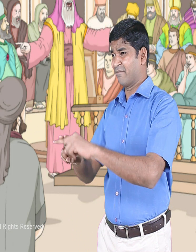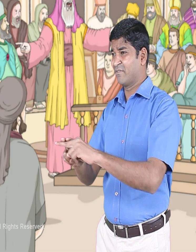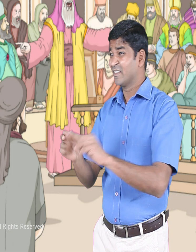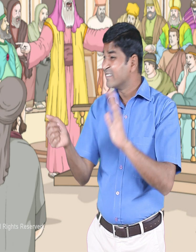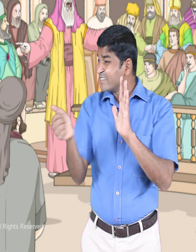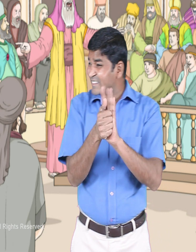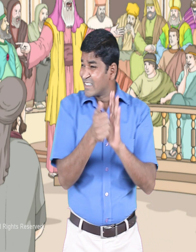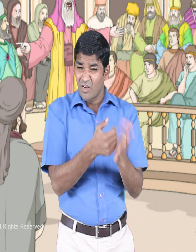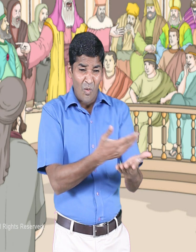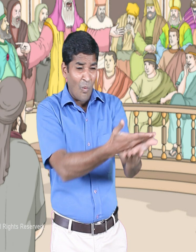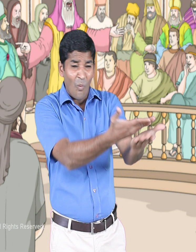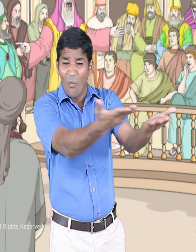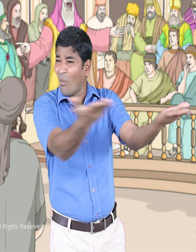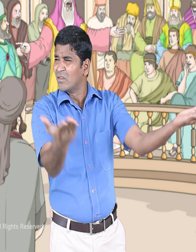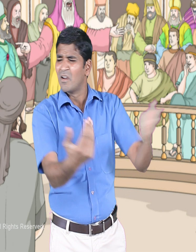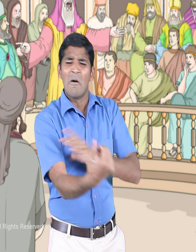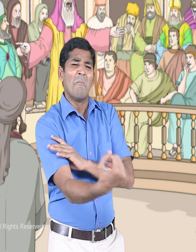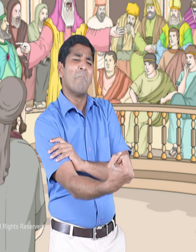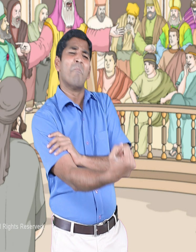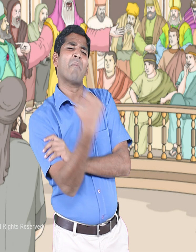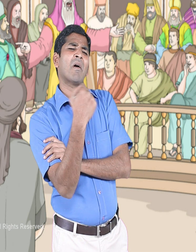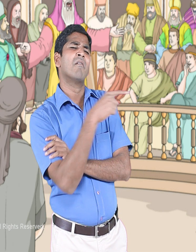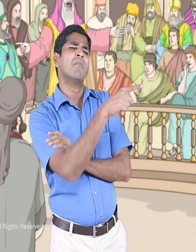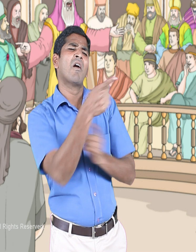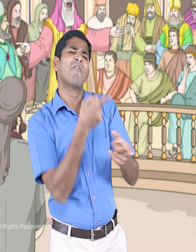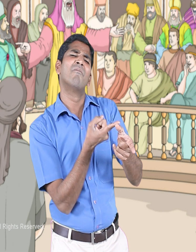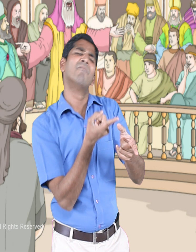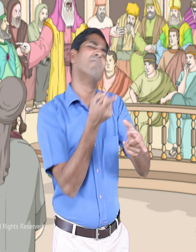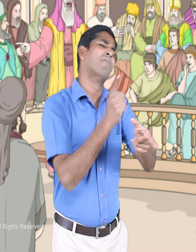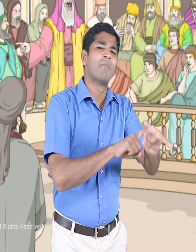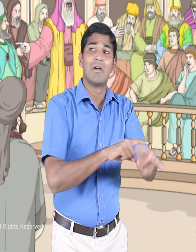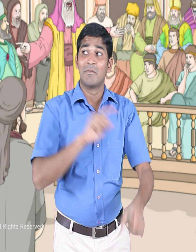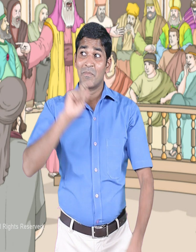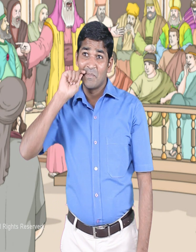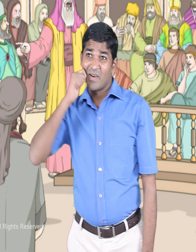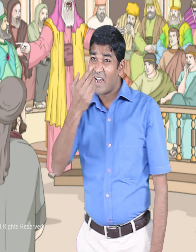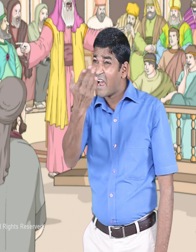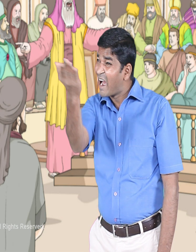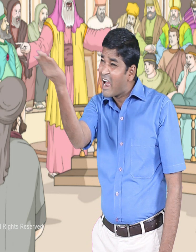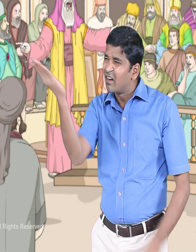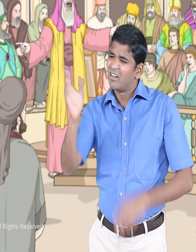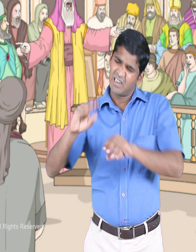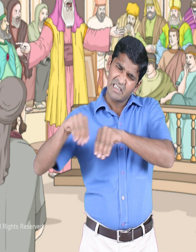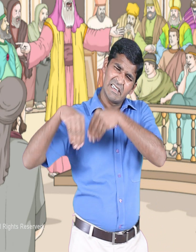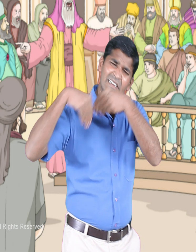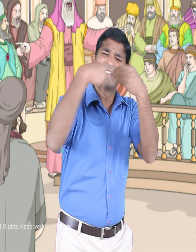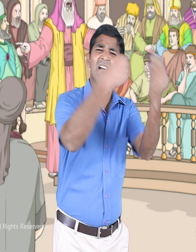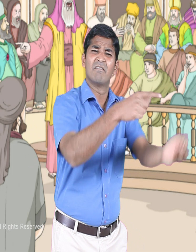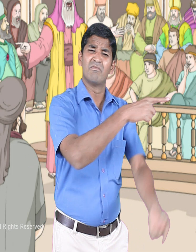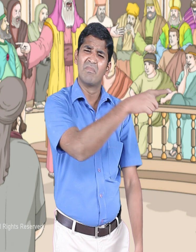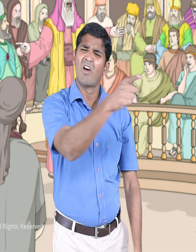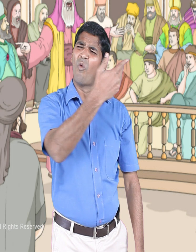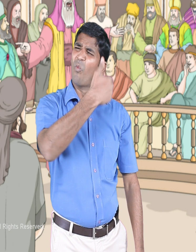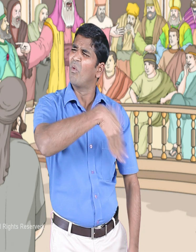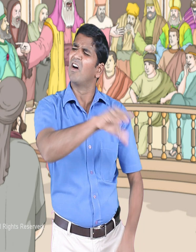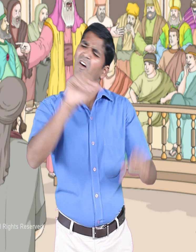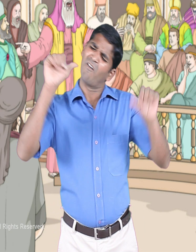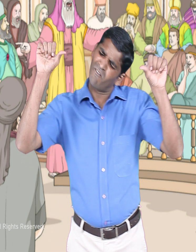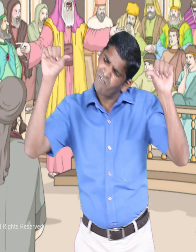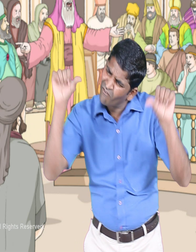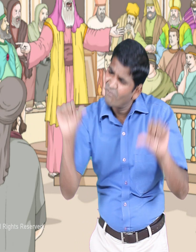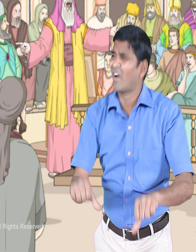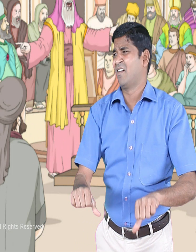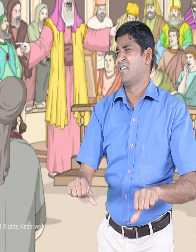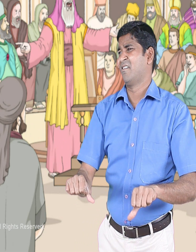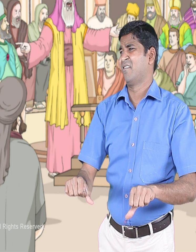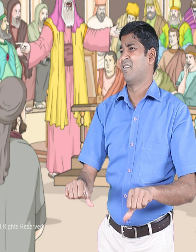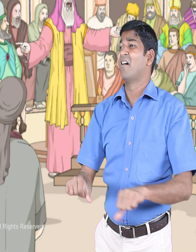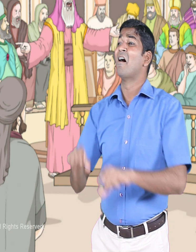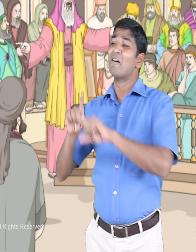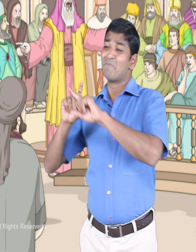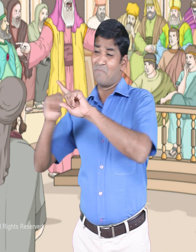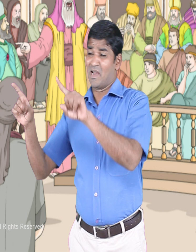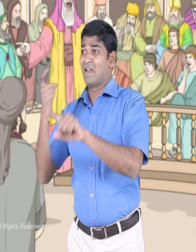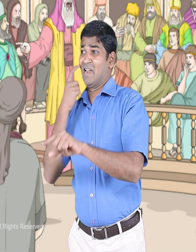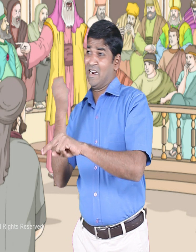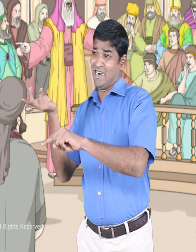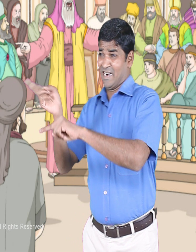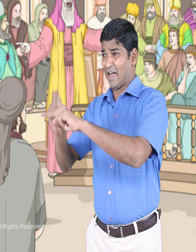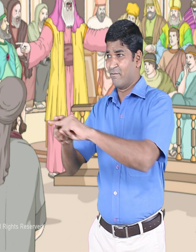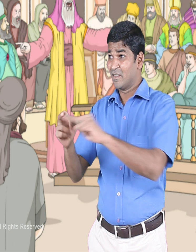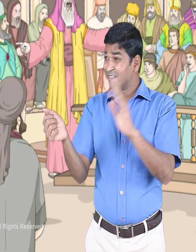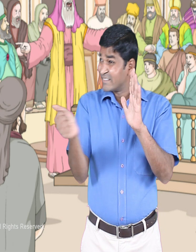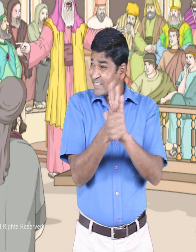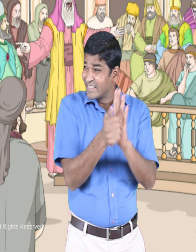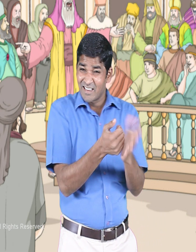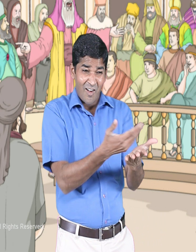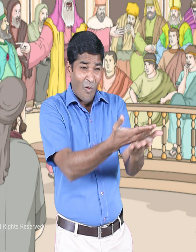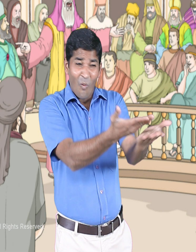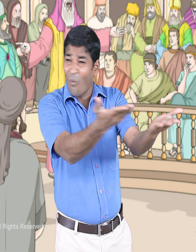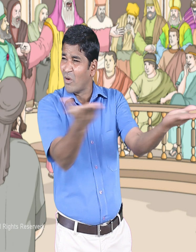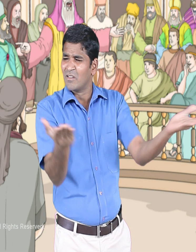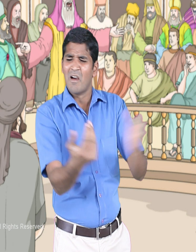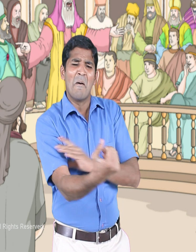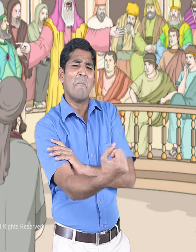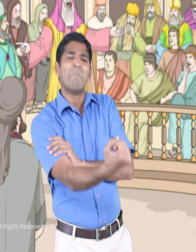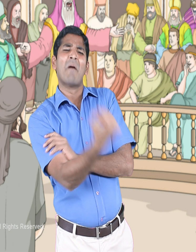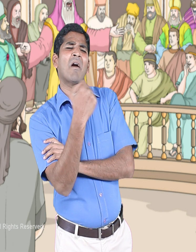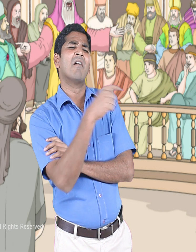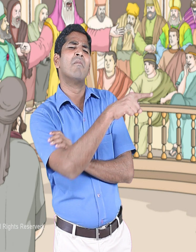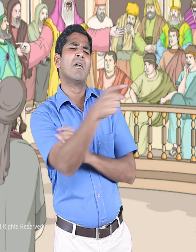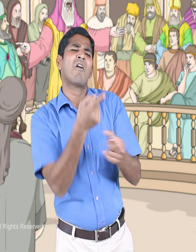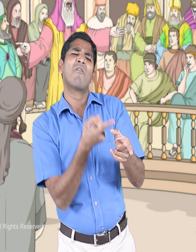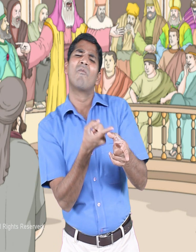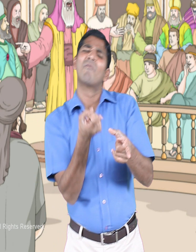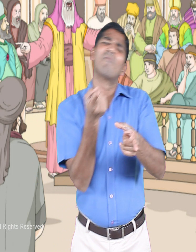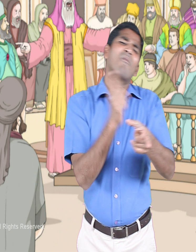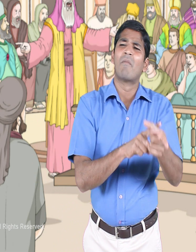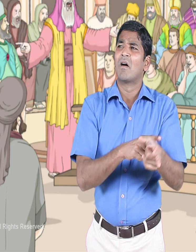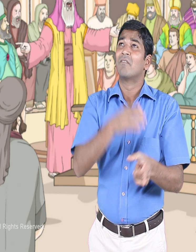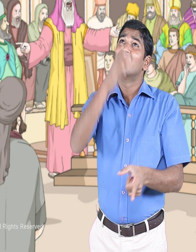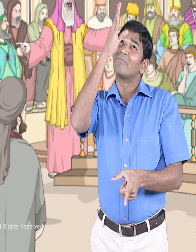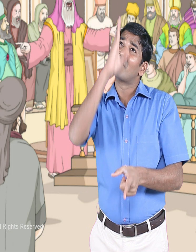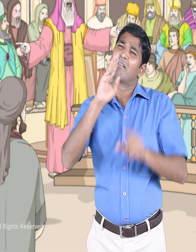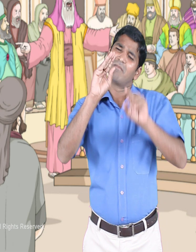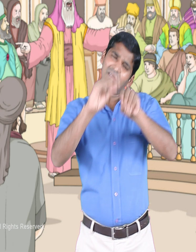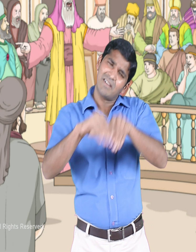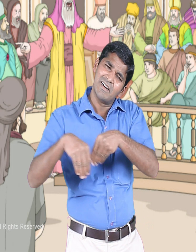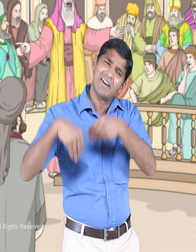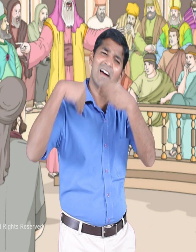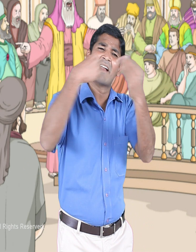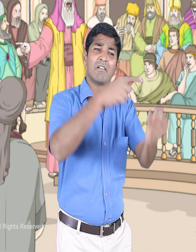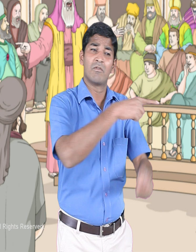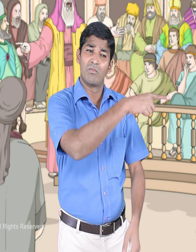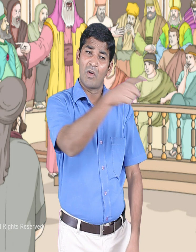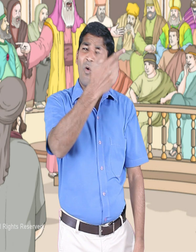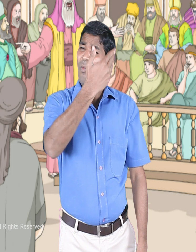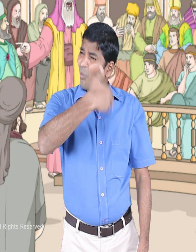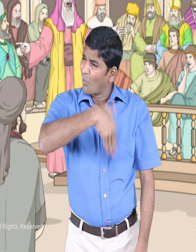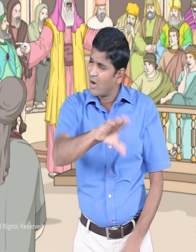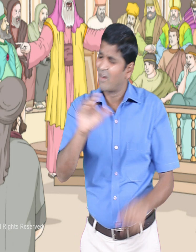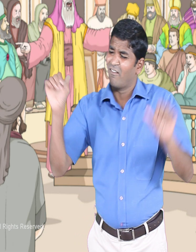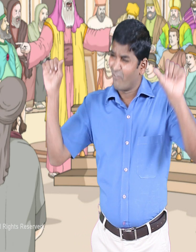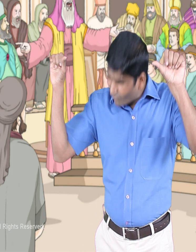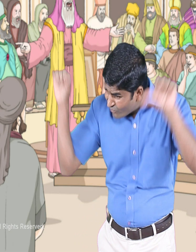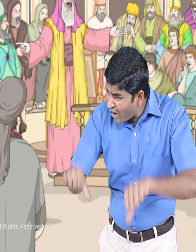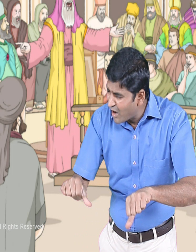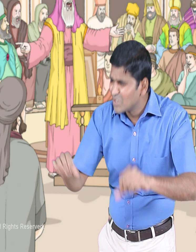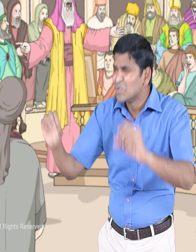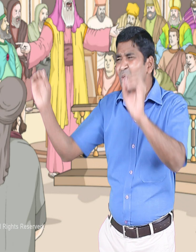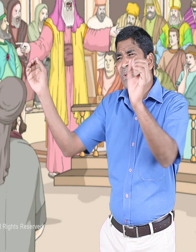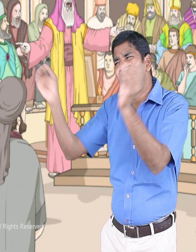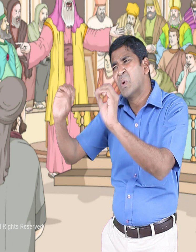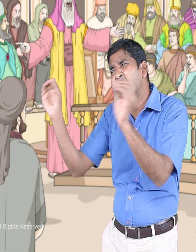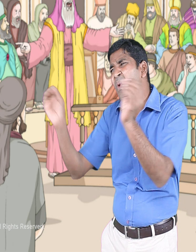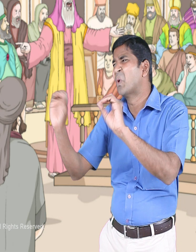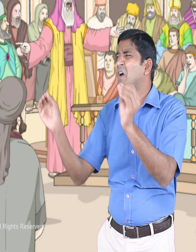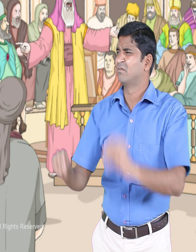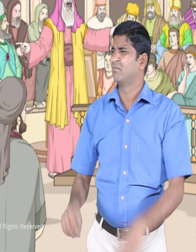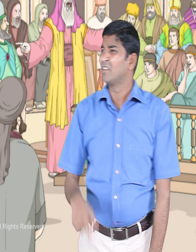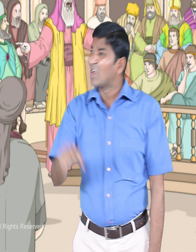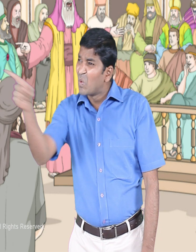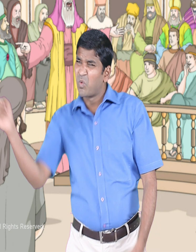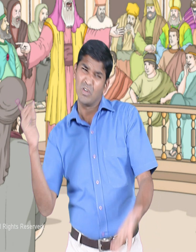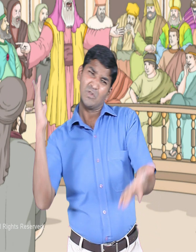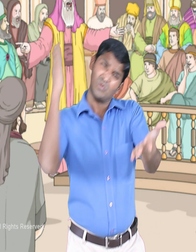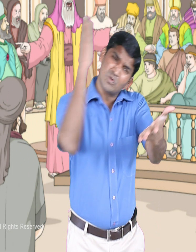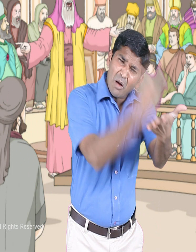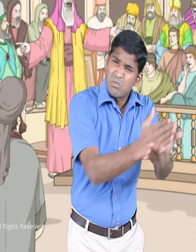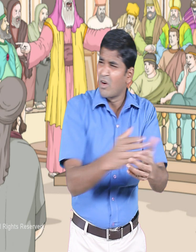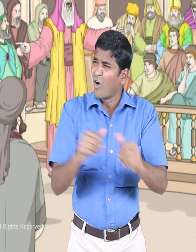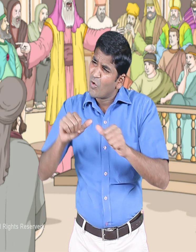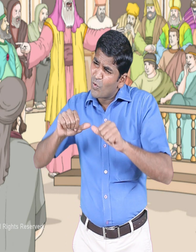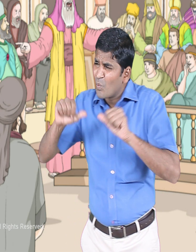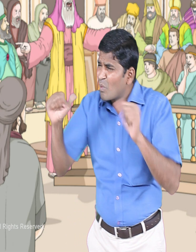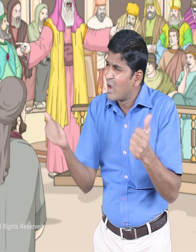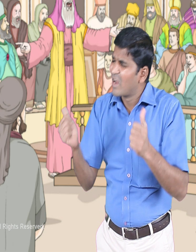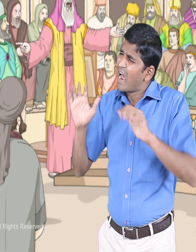So in the present case I advise you: Leave these men alone. Let them go!